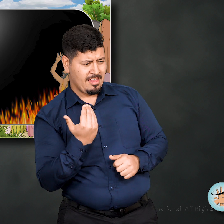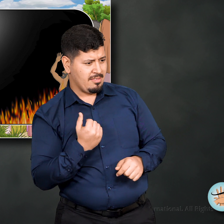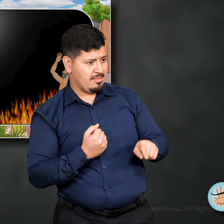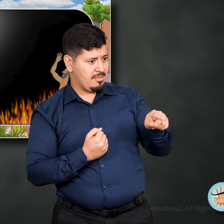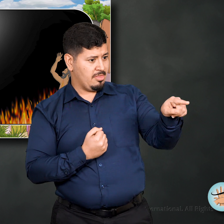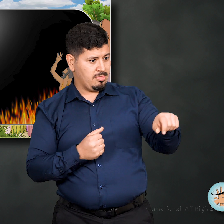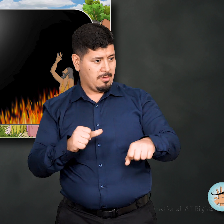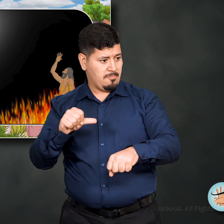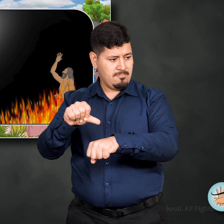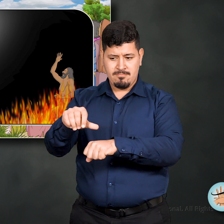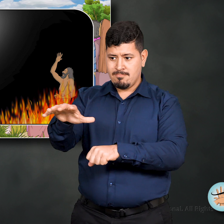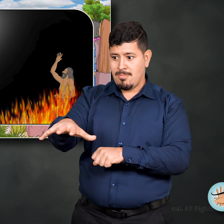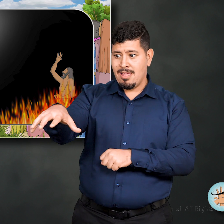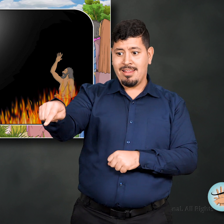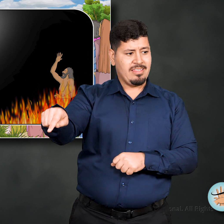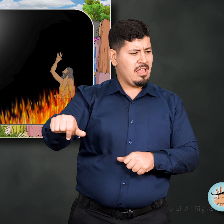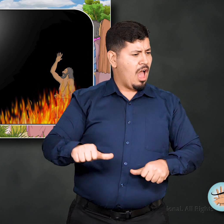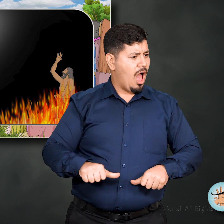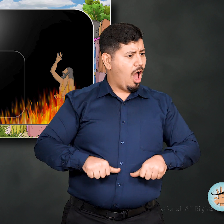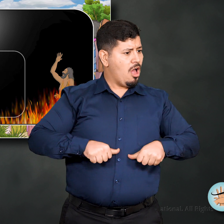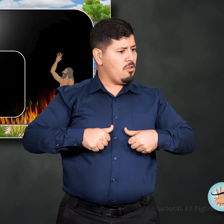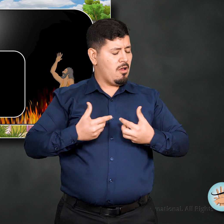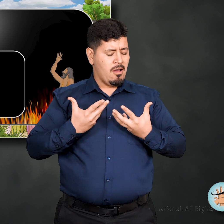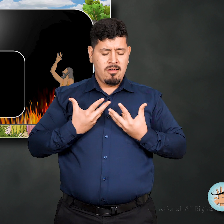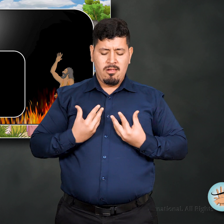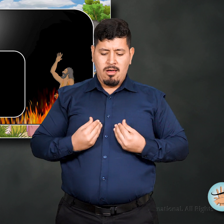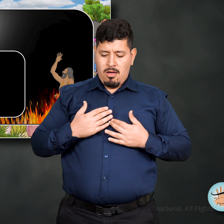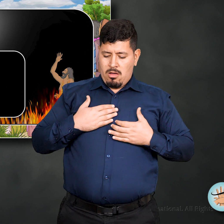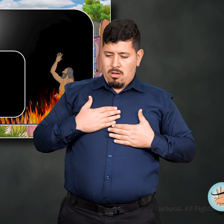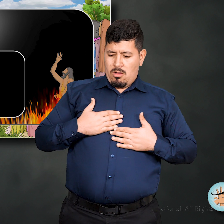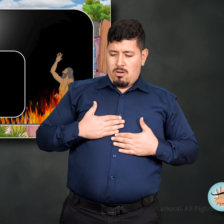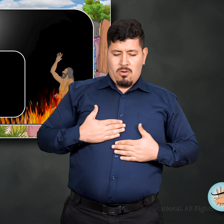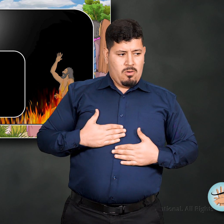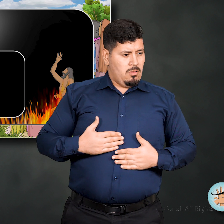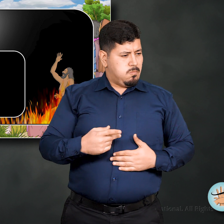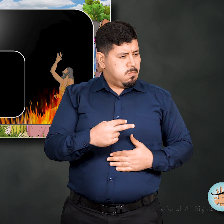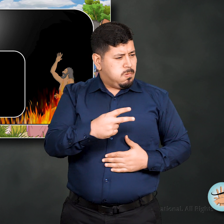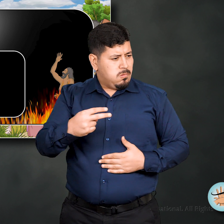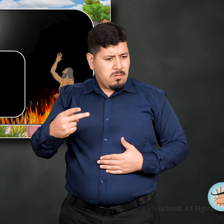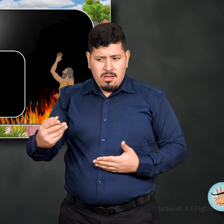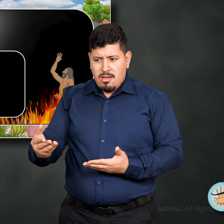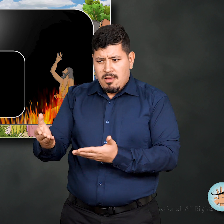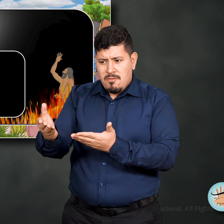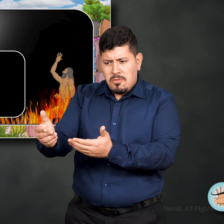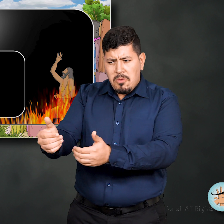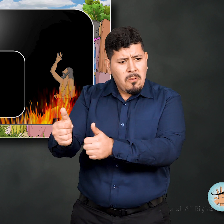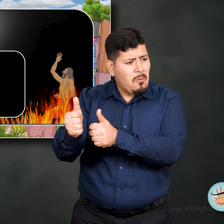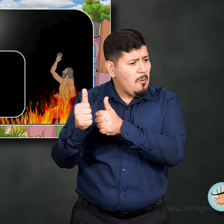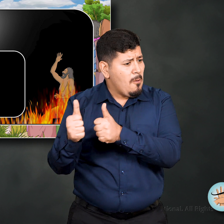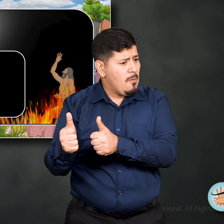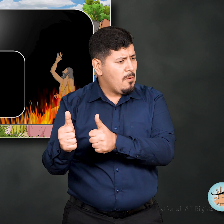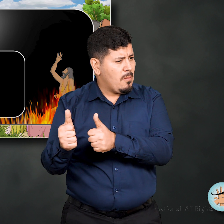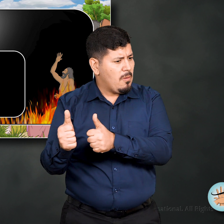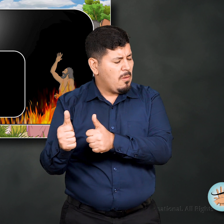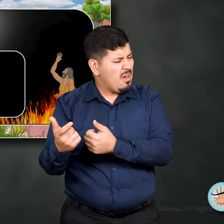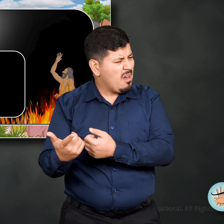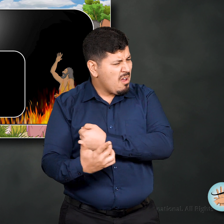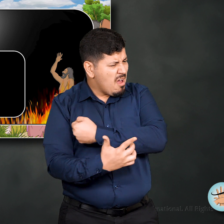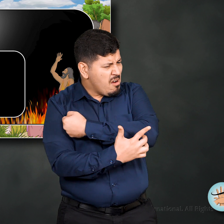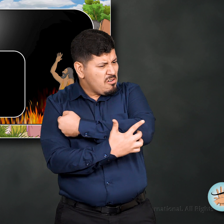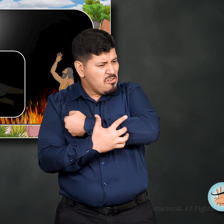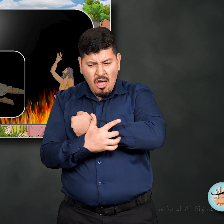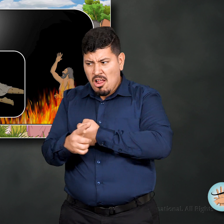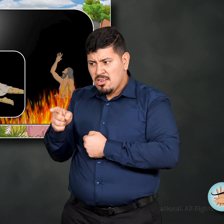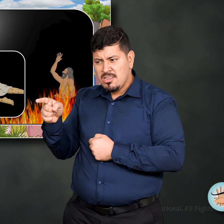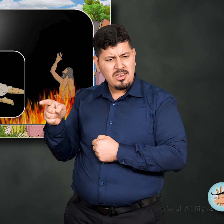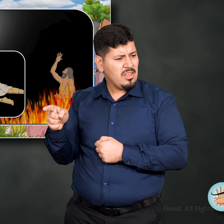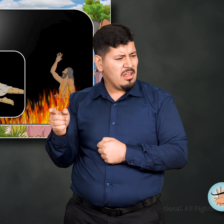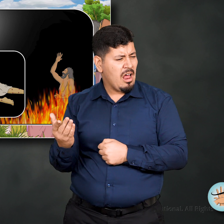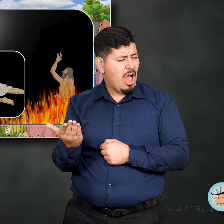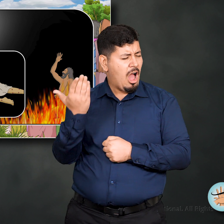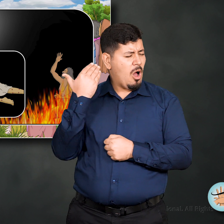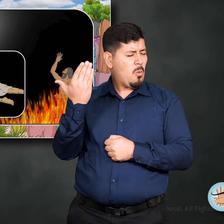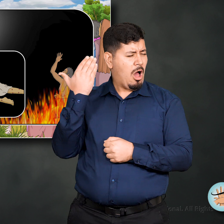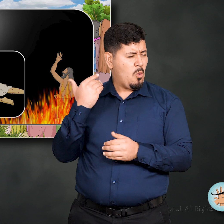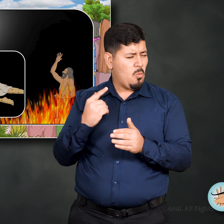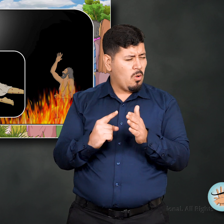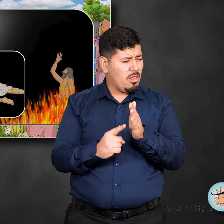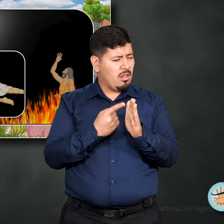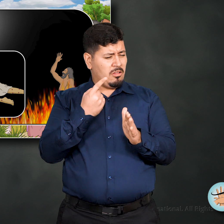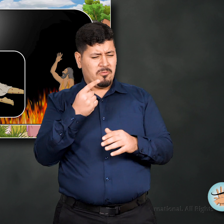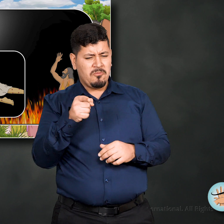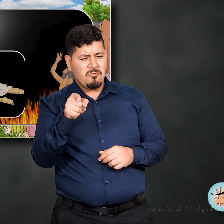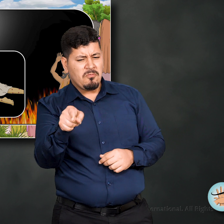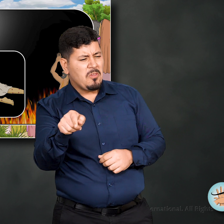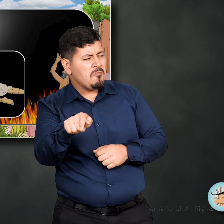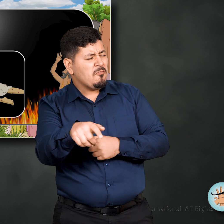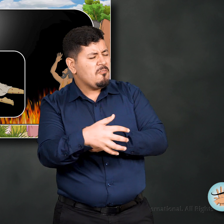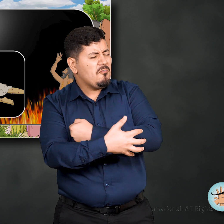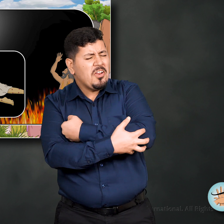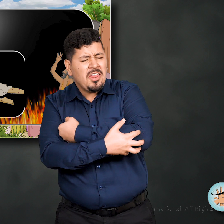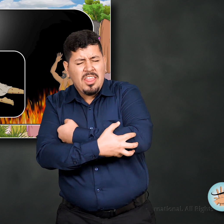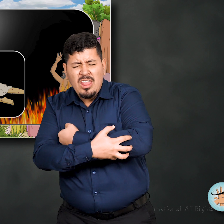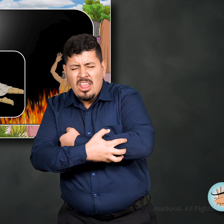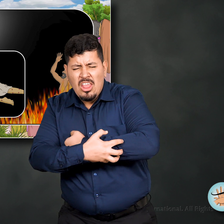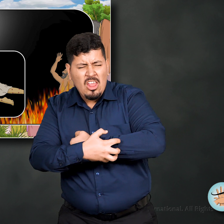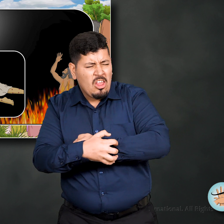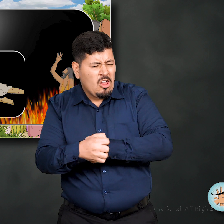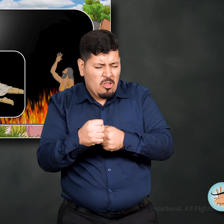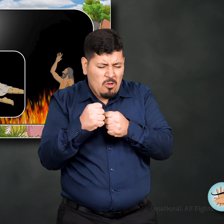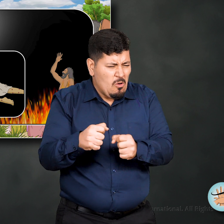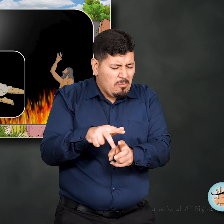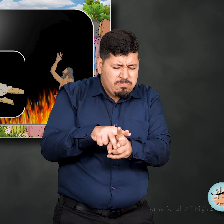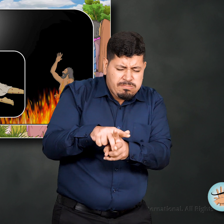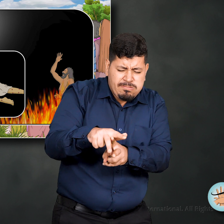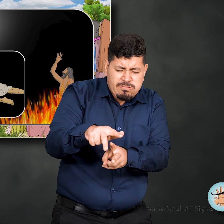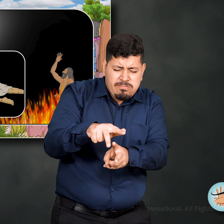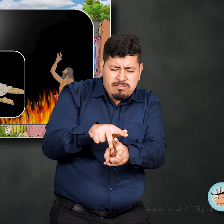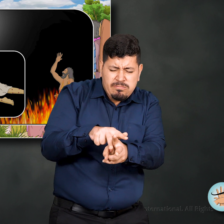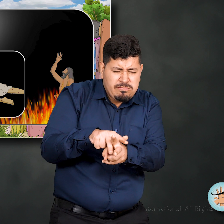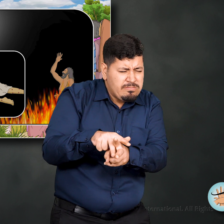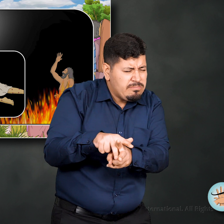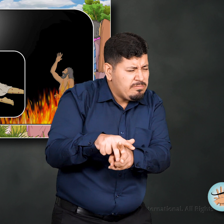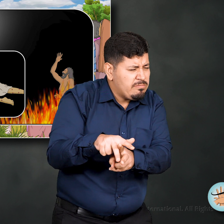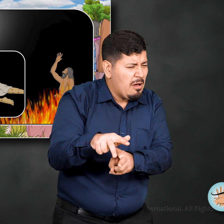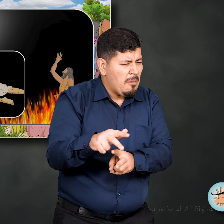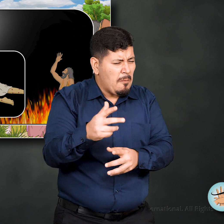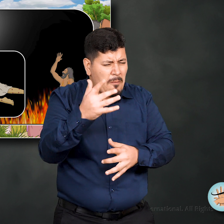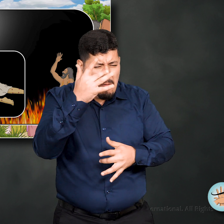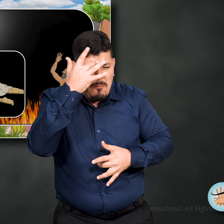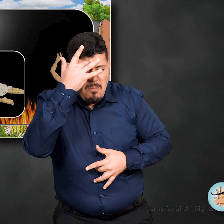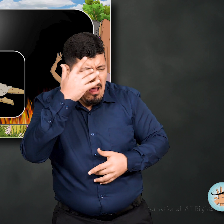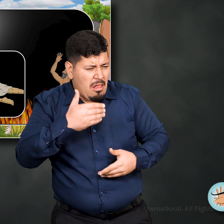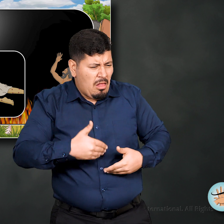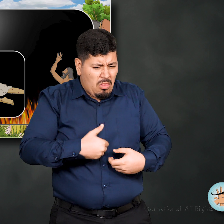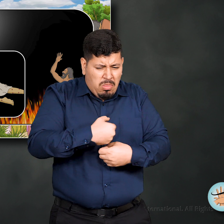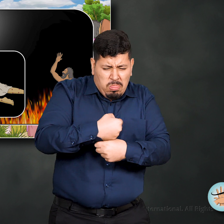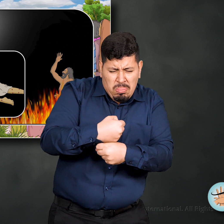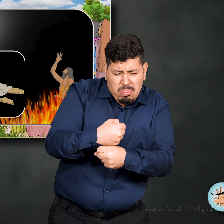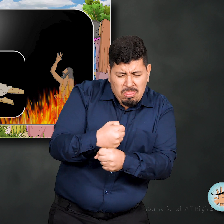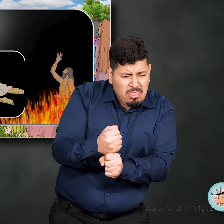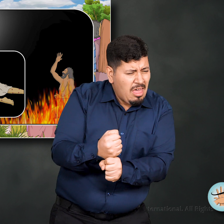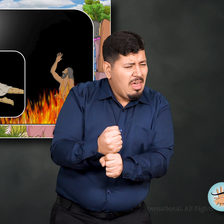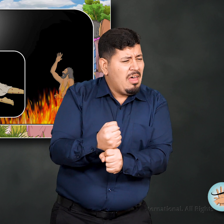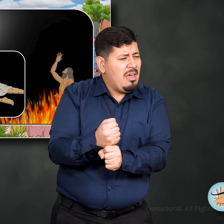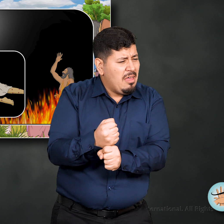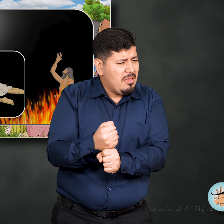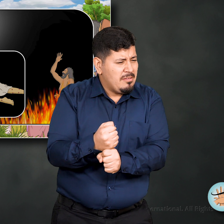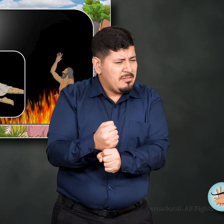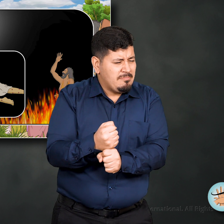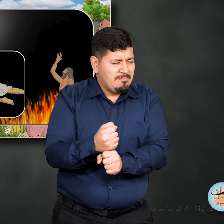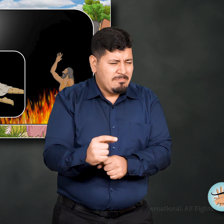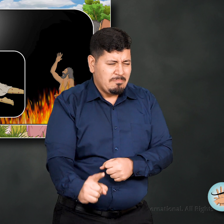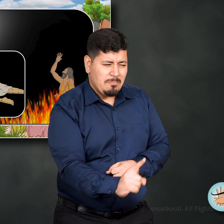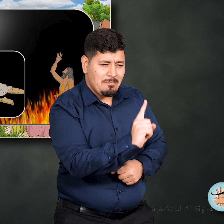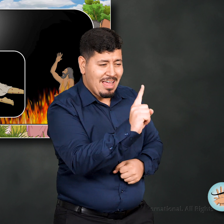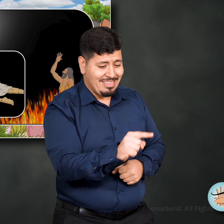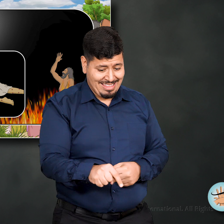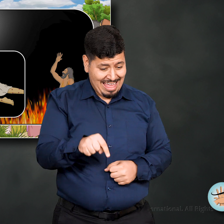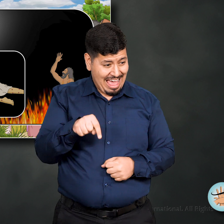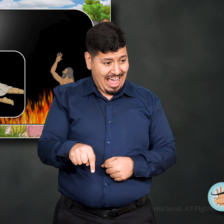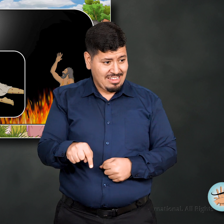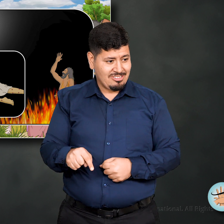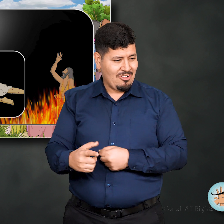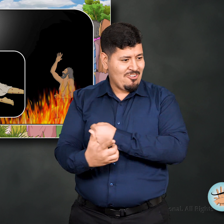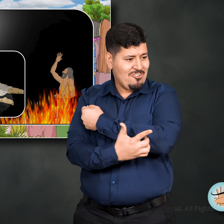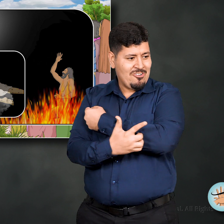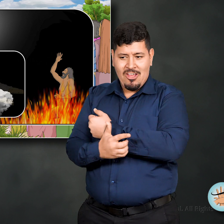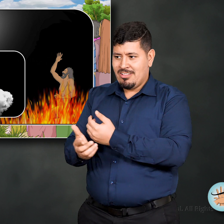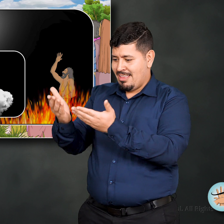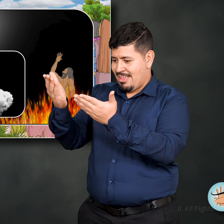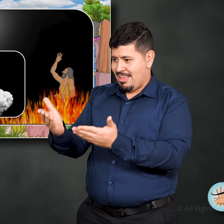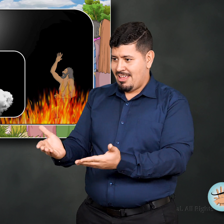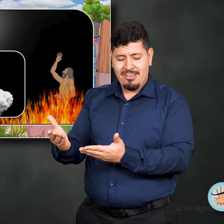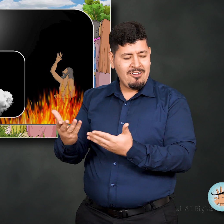But Abraham answered, ‘Child, remember that during your lifetime you received your good things, while Lazarus received bad things.